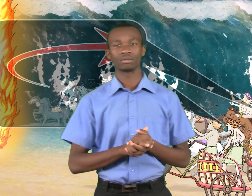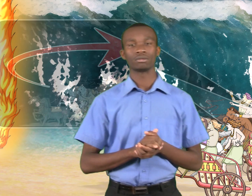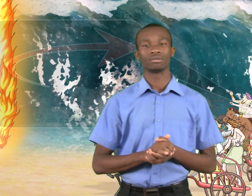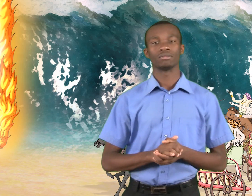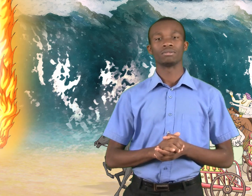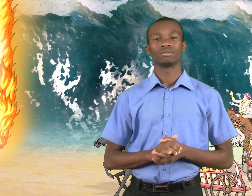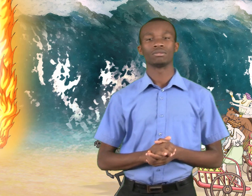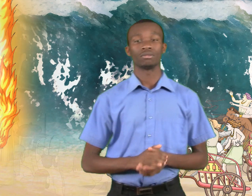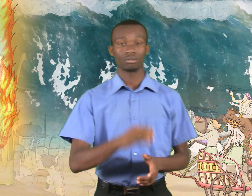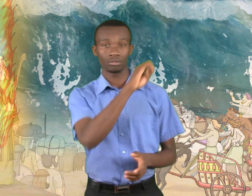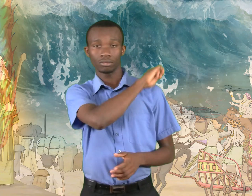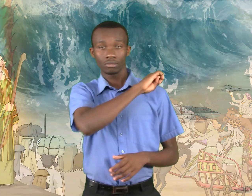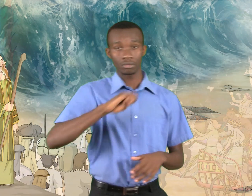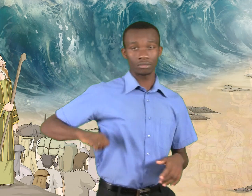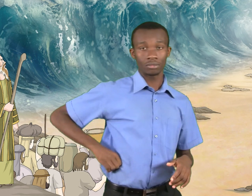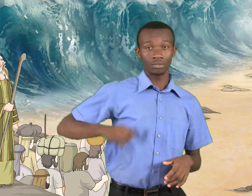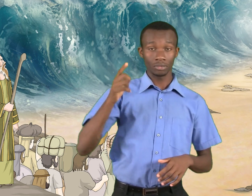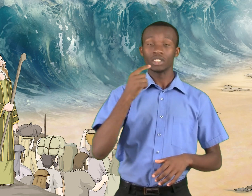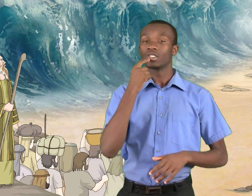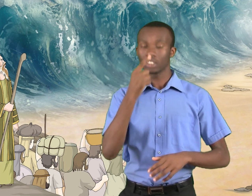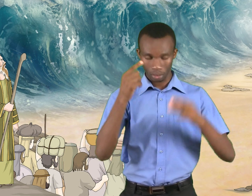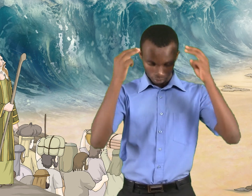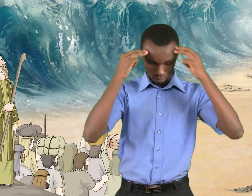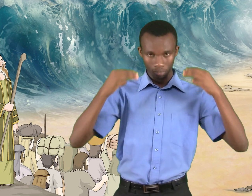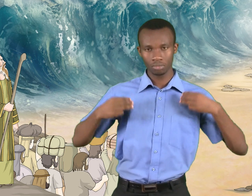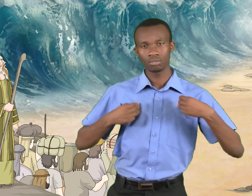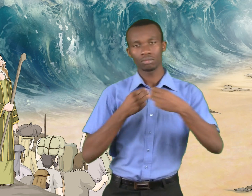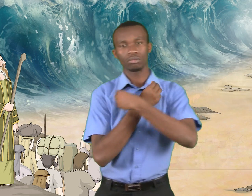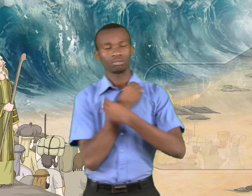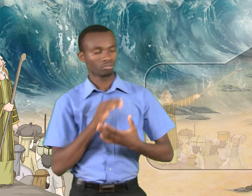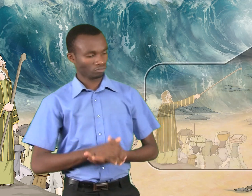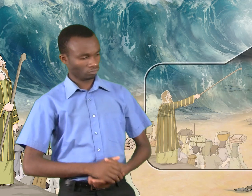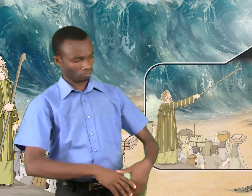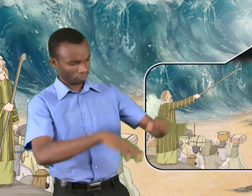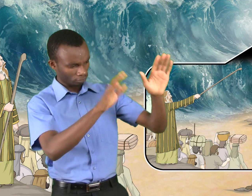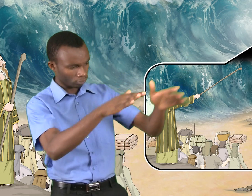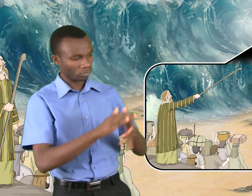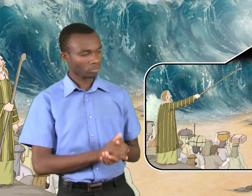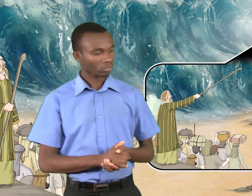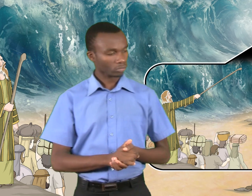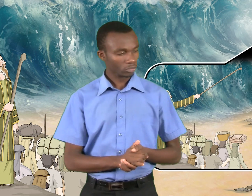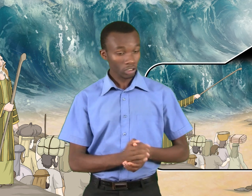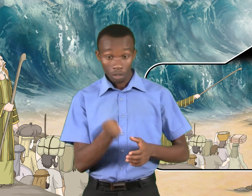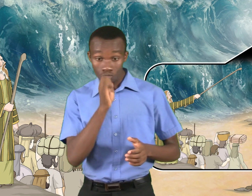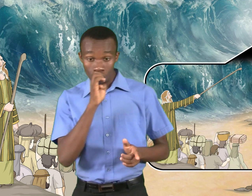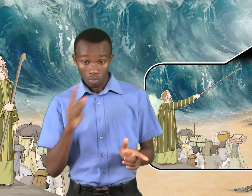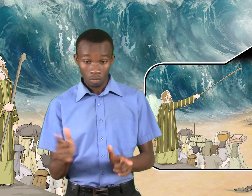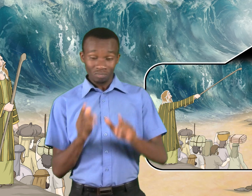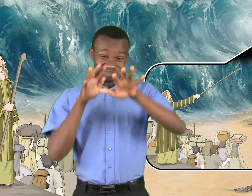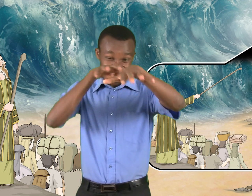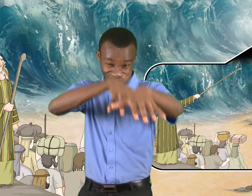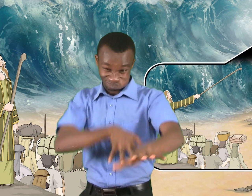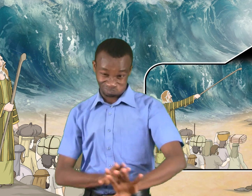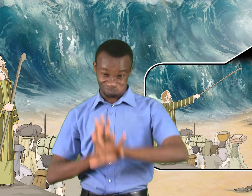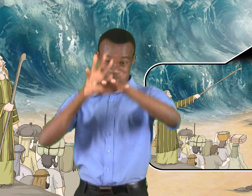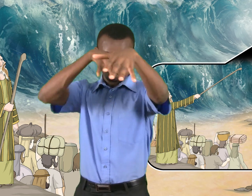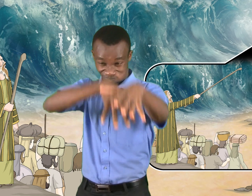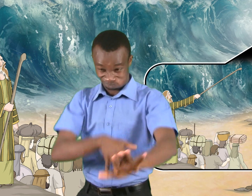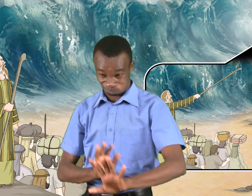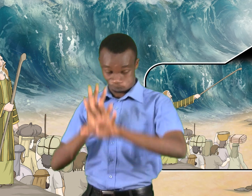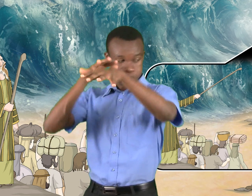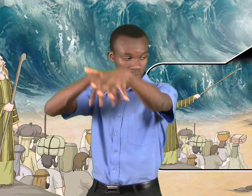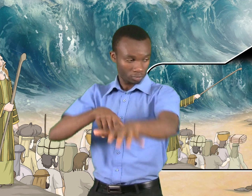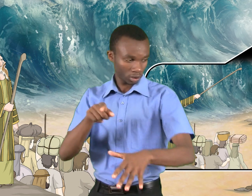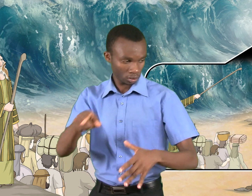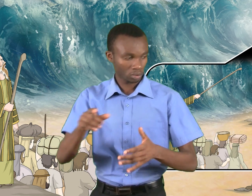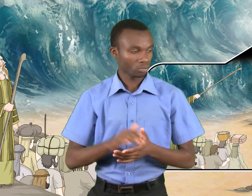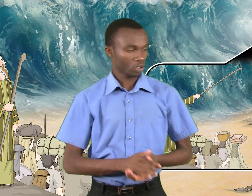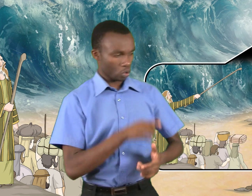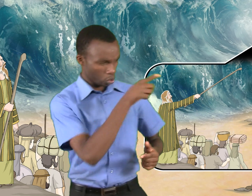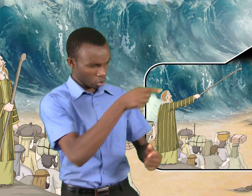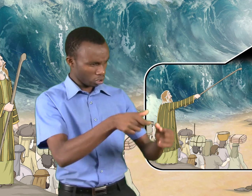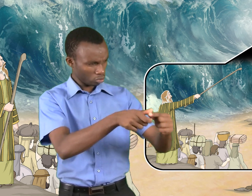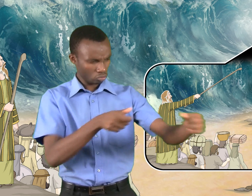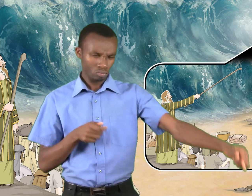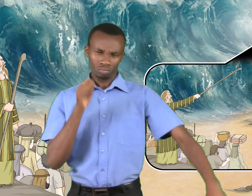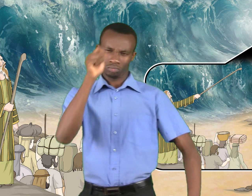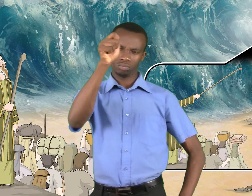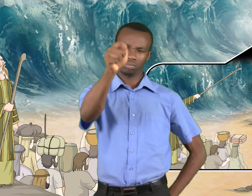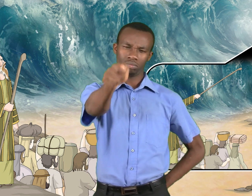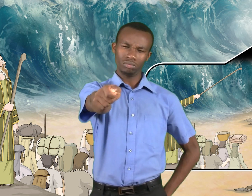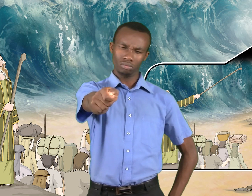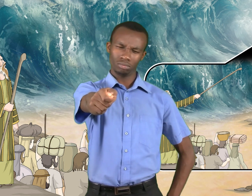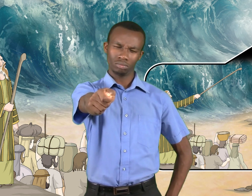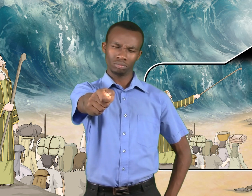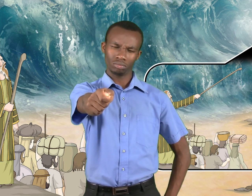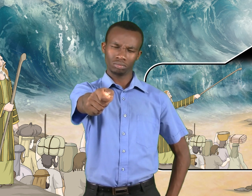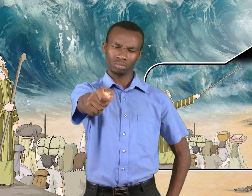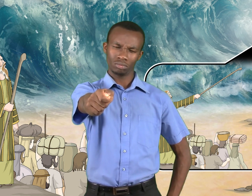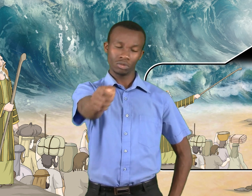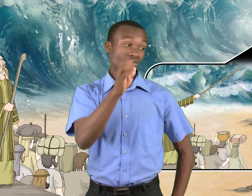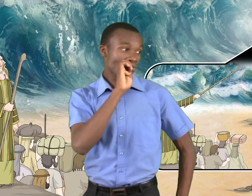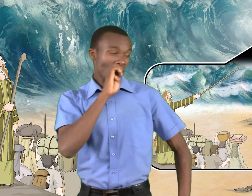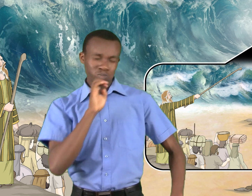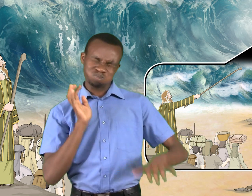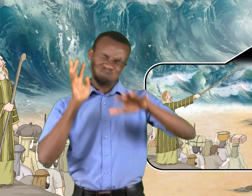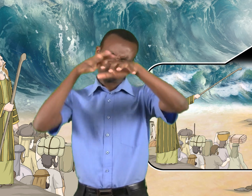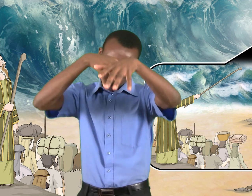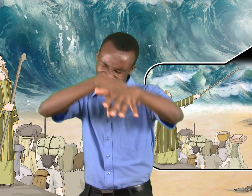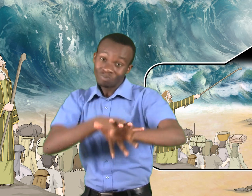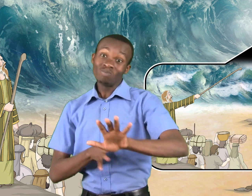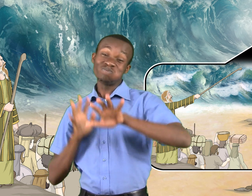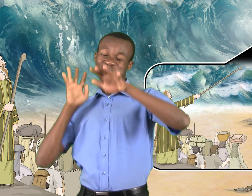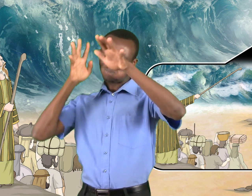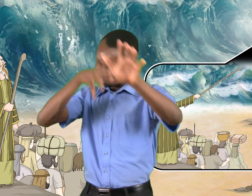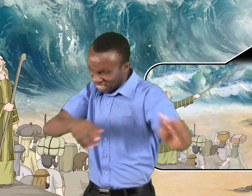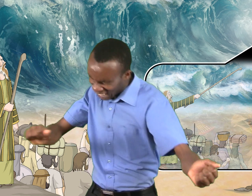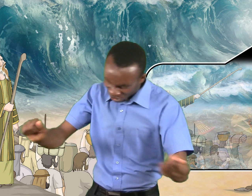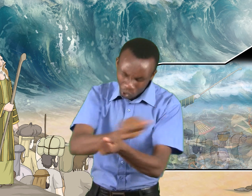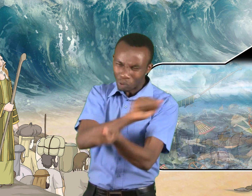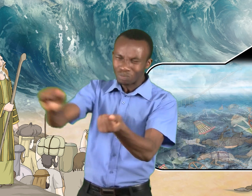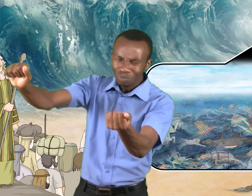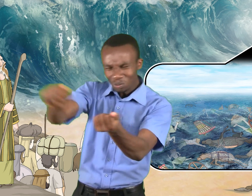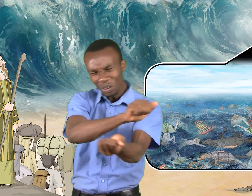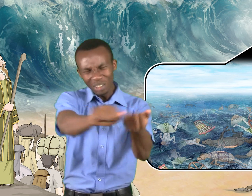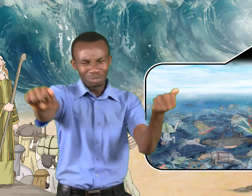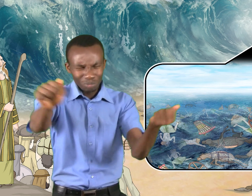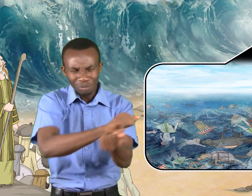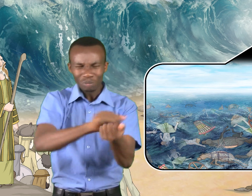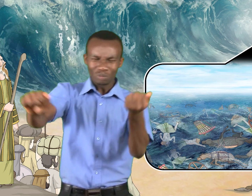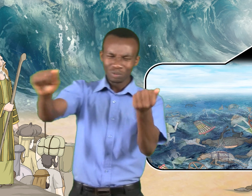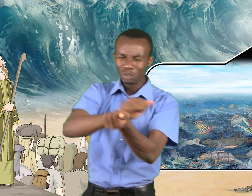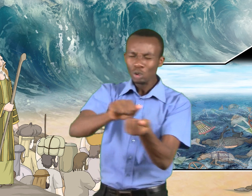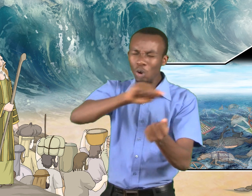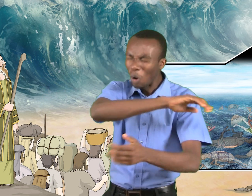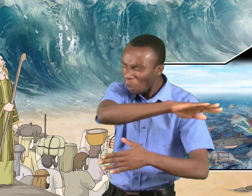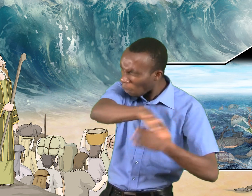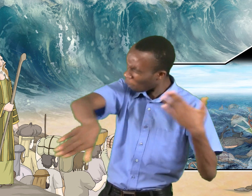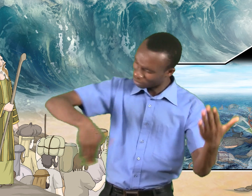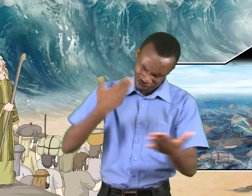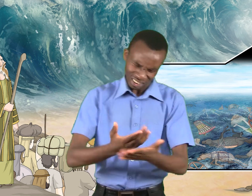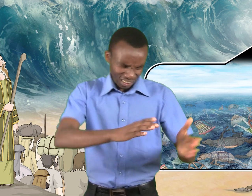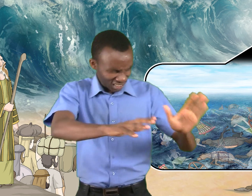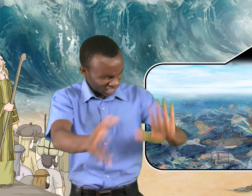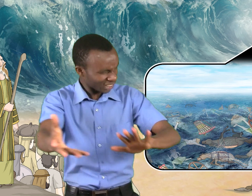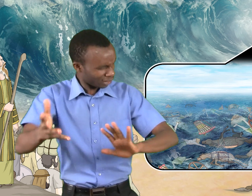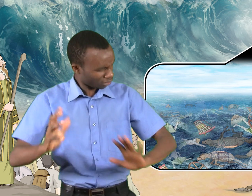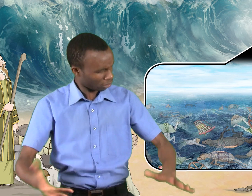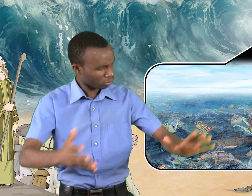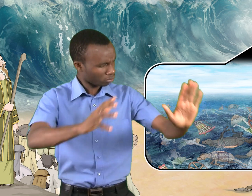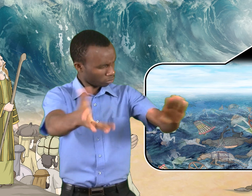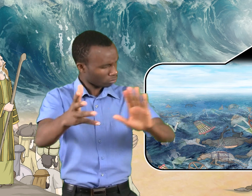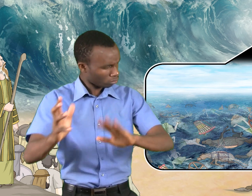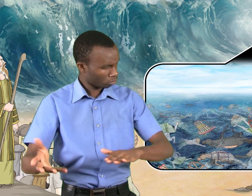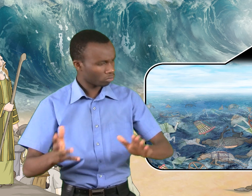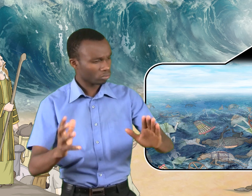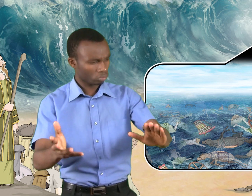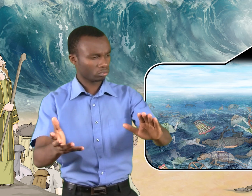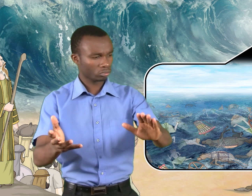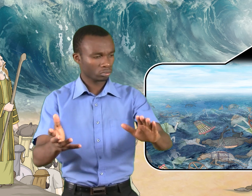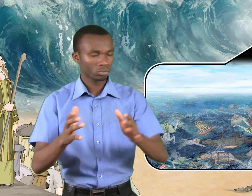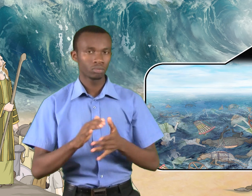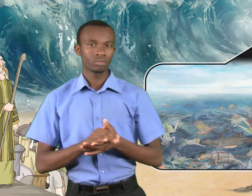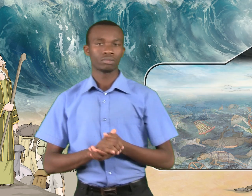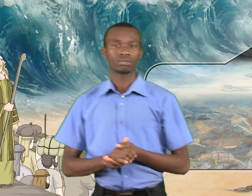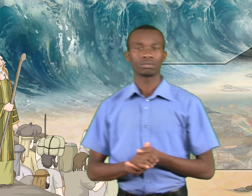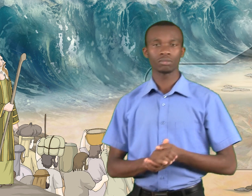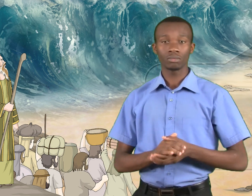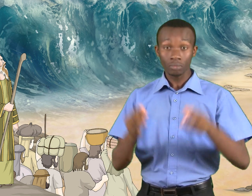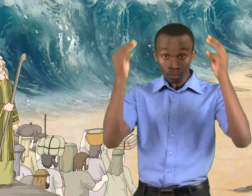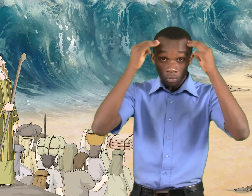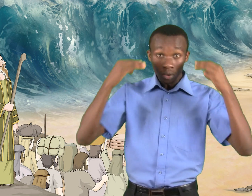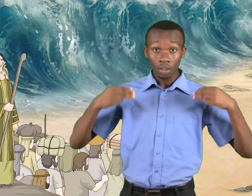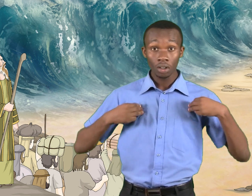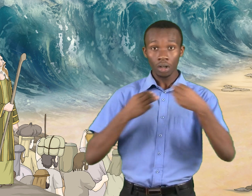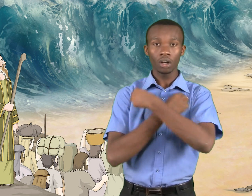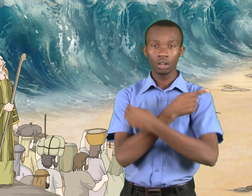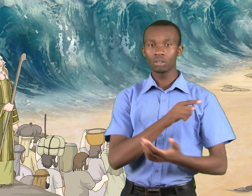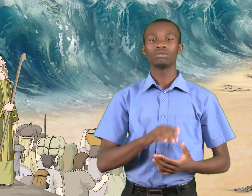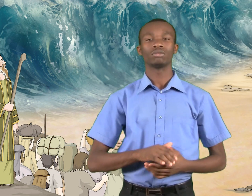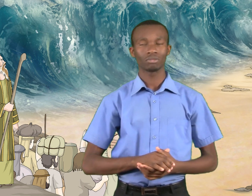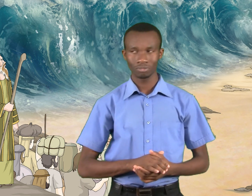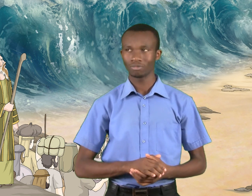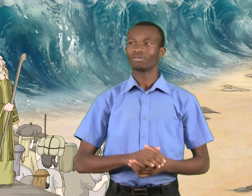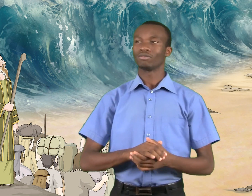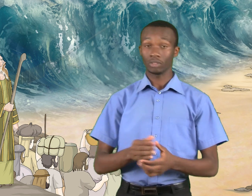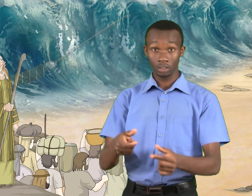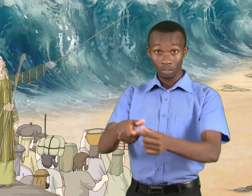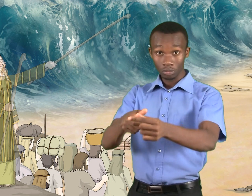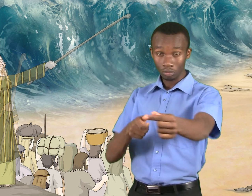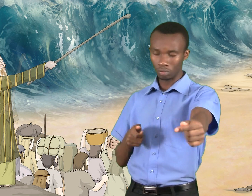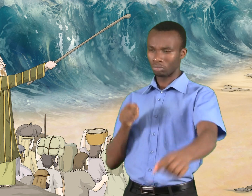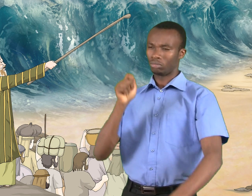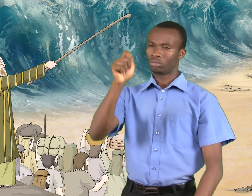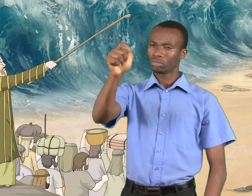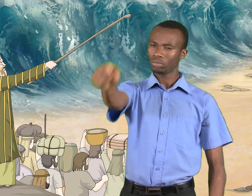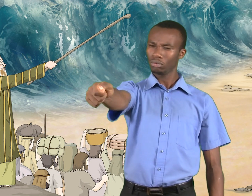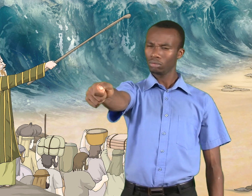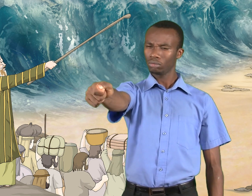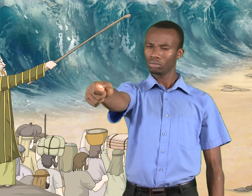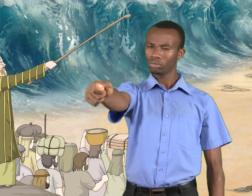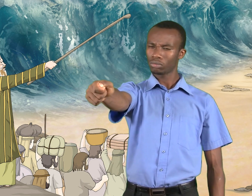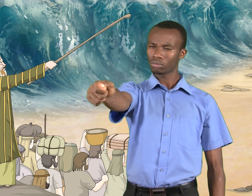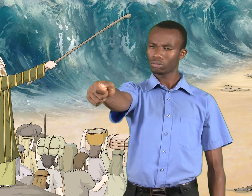Then the LORD said to Moses, “Stretch out your hand over the sea, so that the waters may flow back over the Egyptians and their chariots and horsemen.”